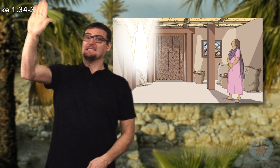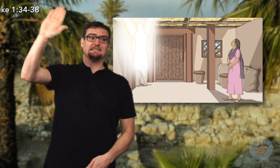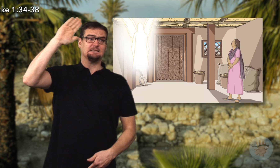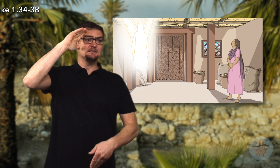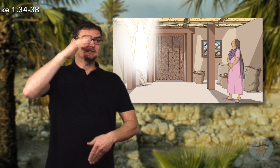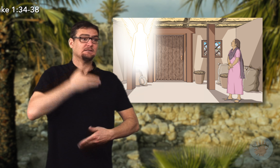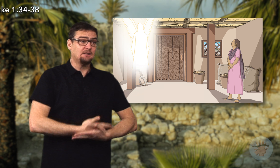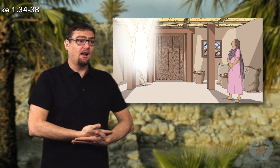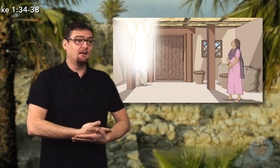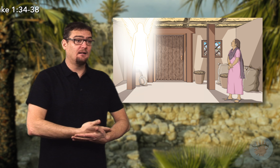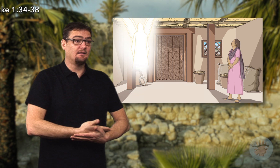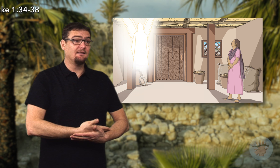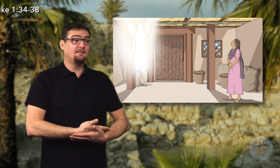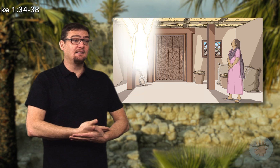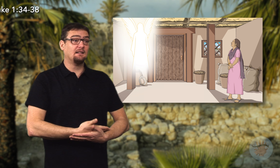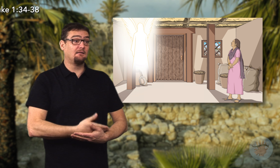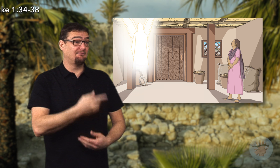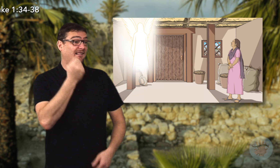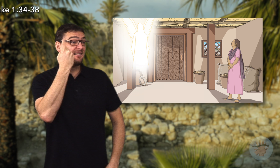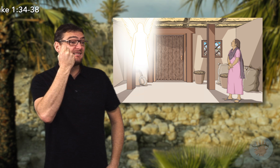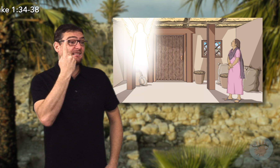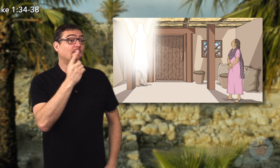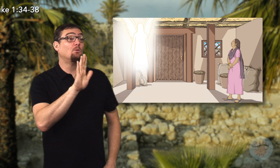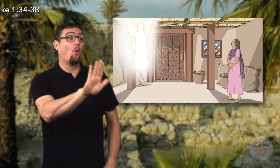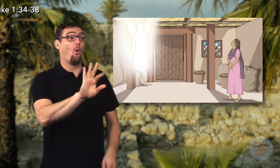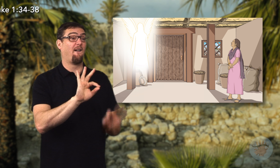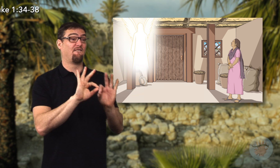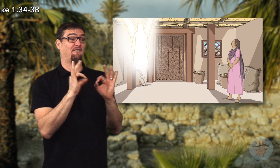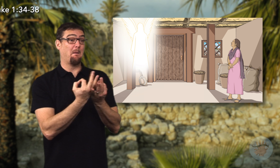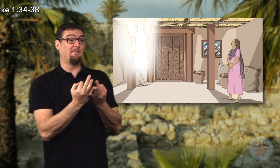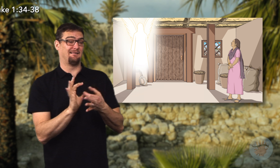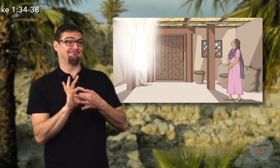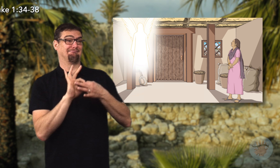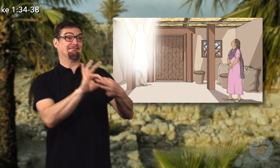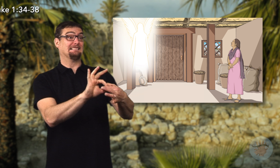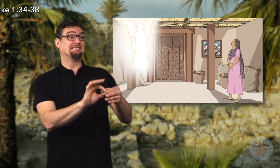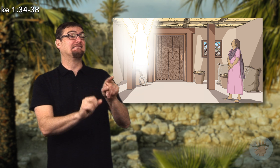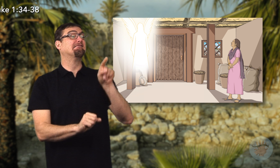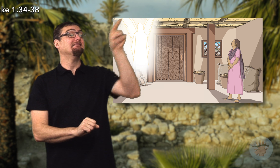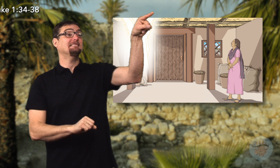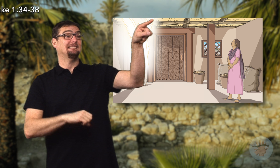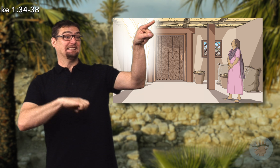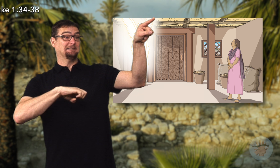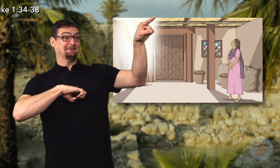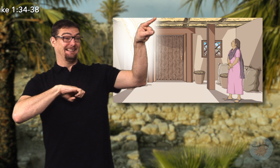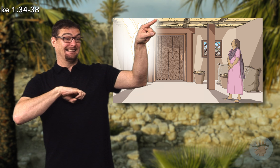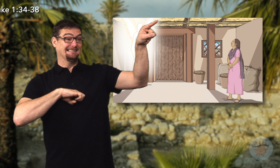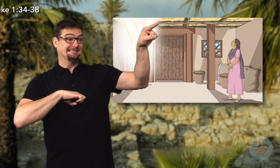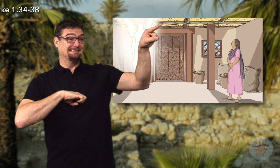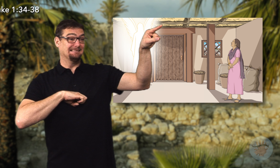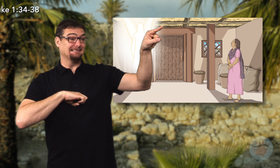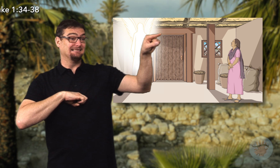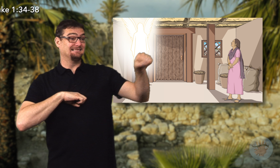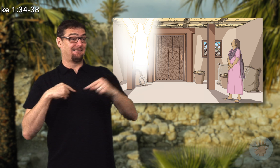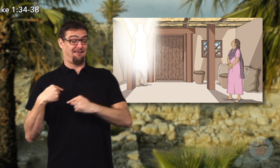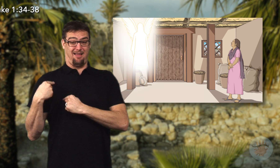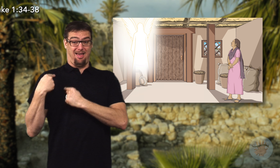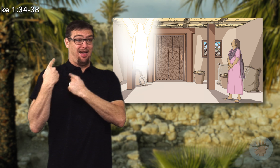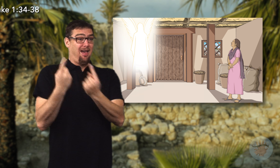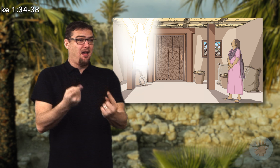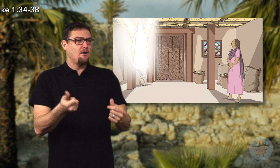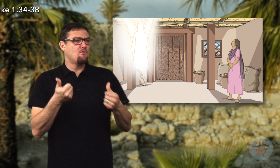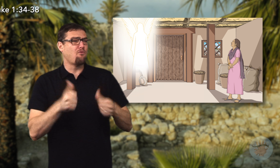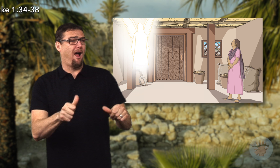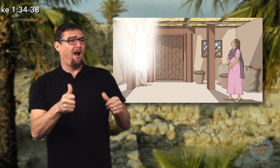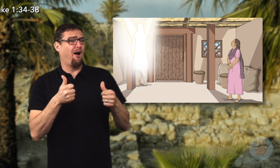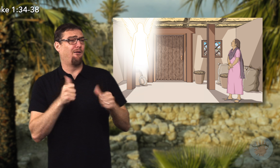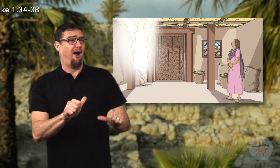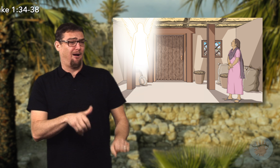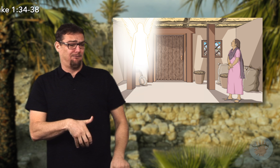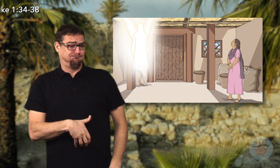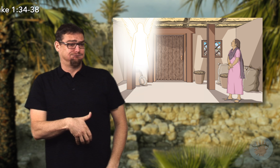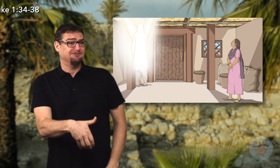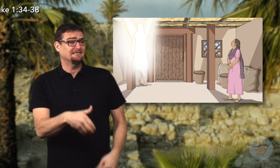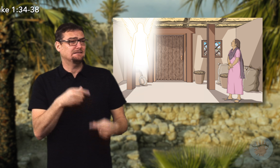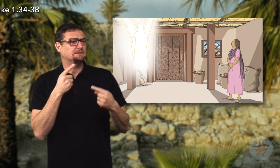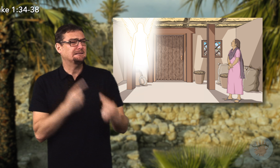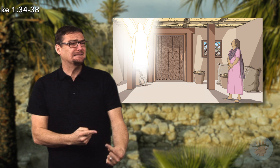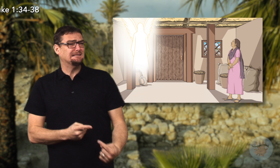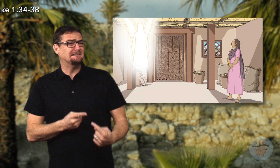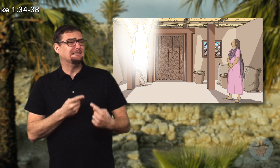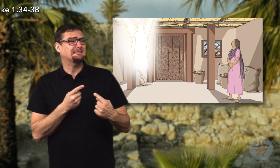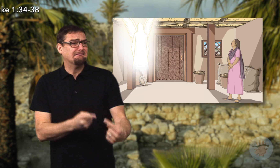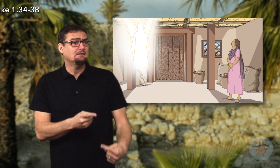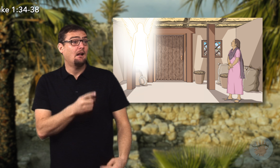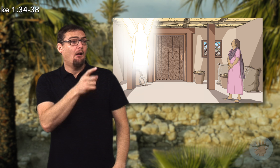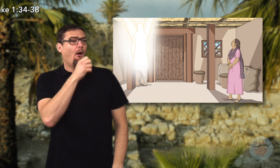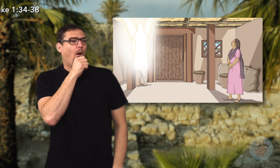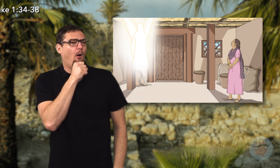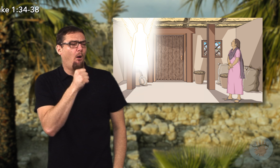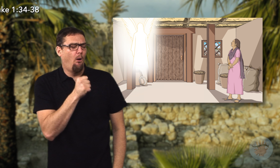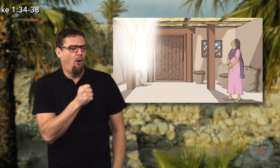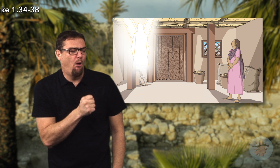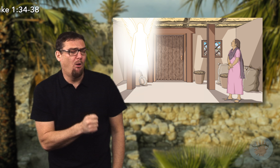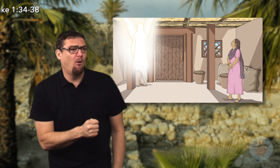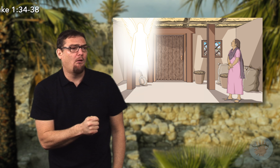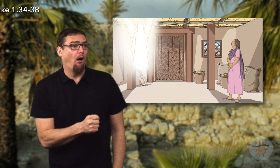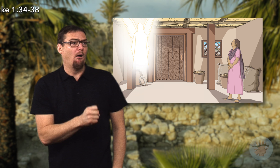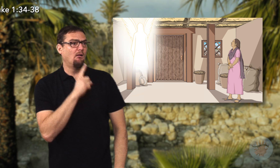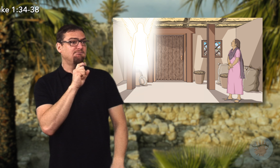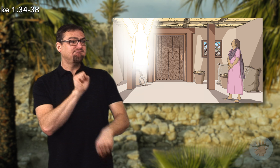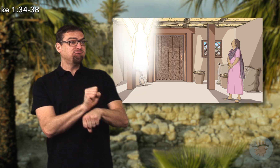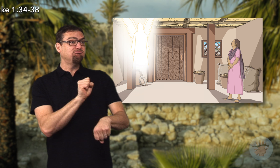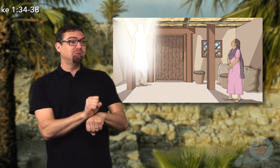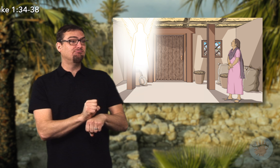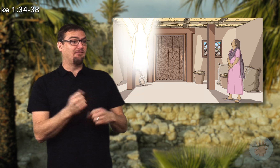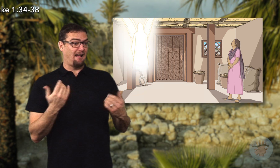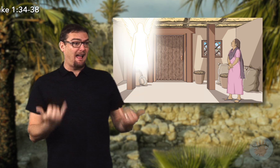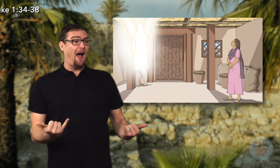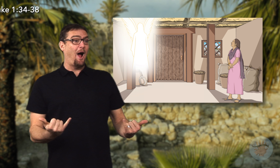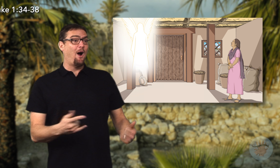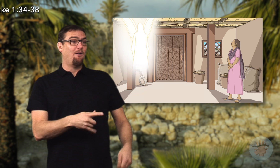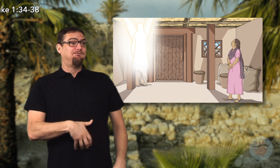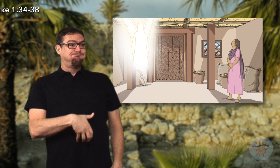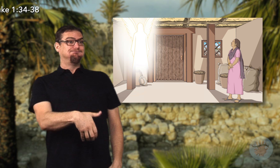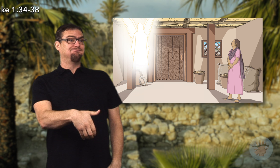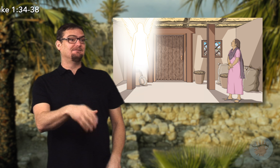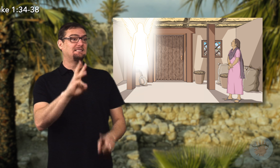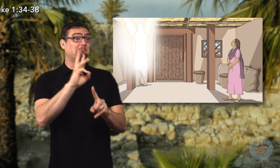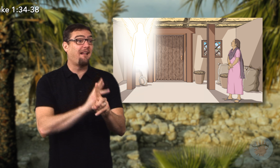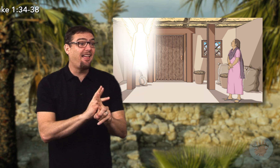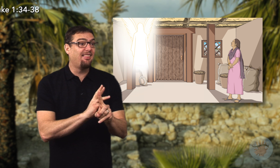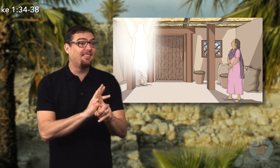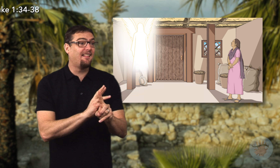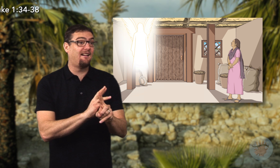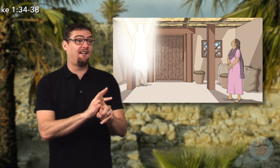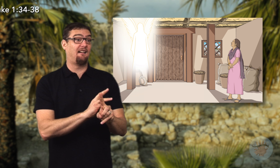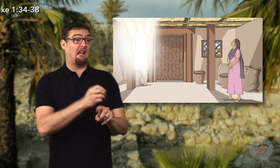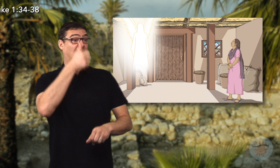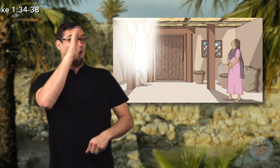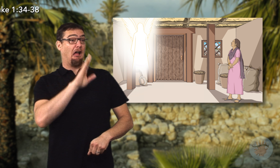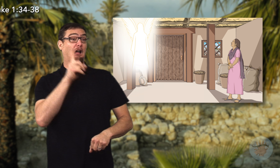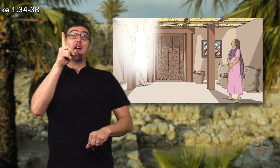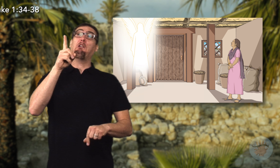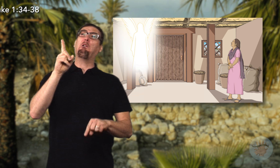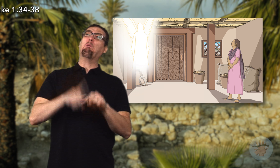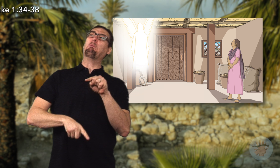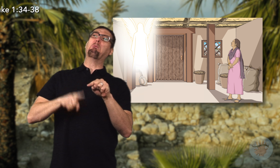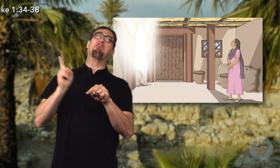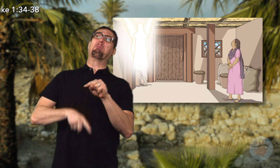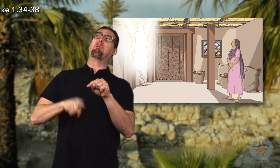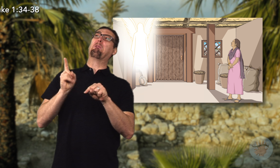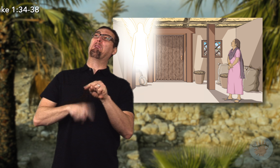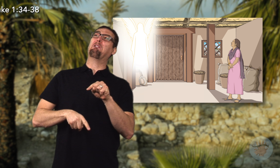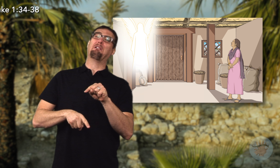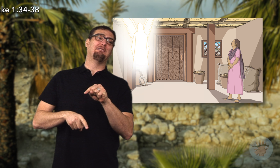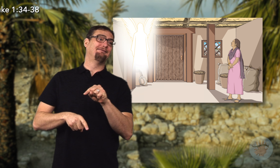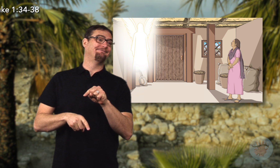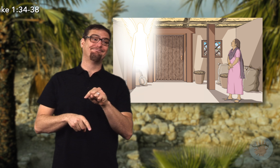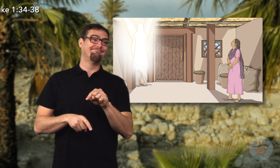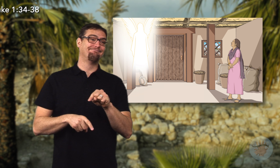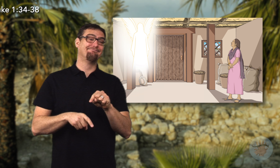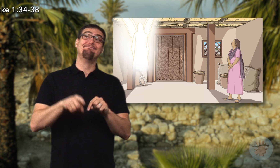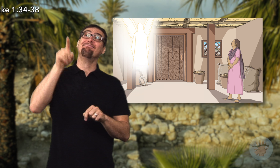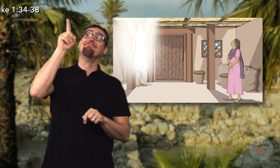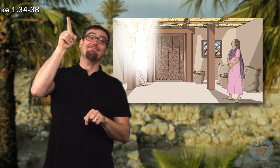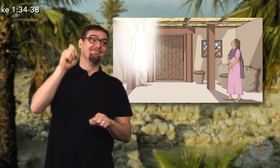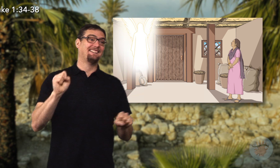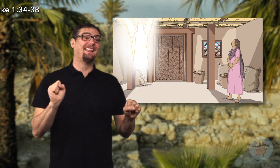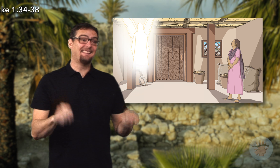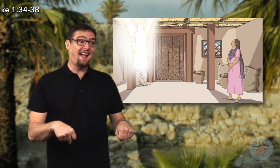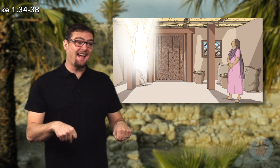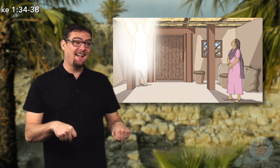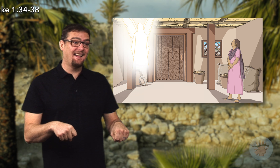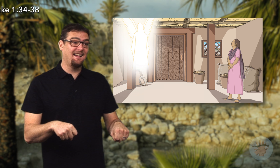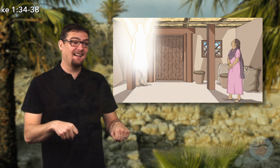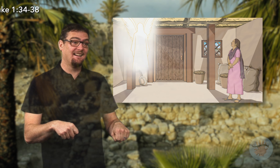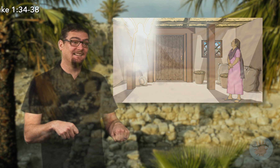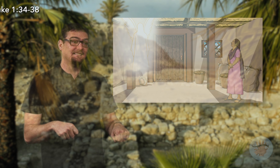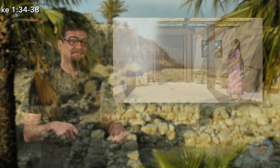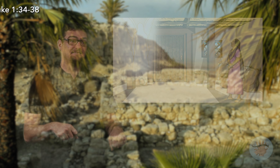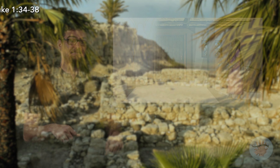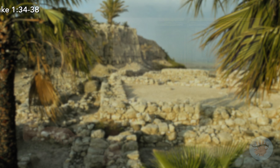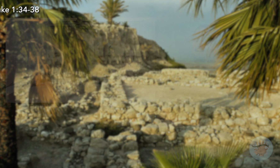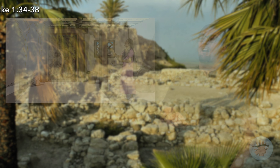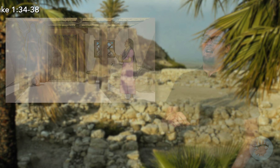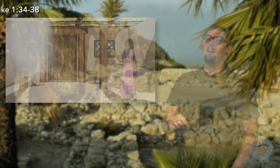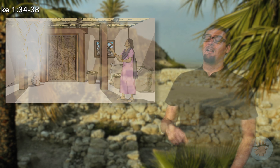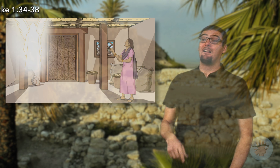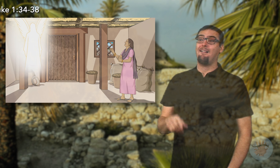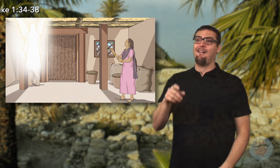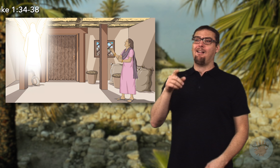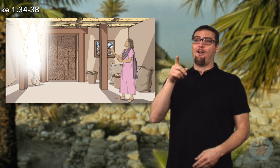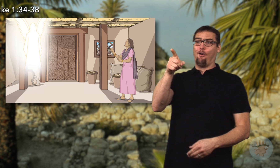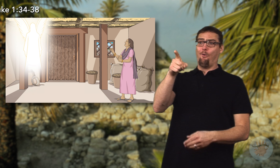Look, even Elizabeth your relative has conceived a son in her old age, and she who was called barren is in her sixth month.